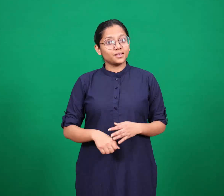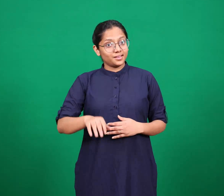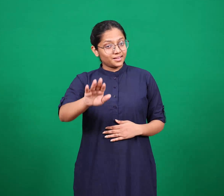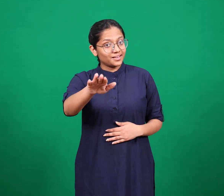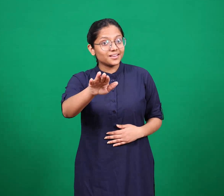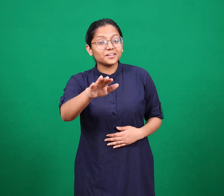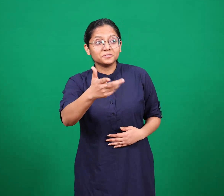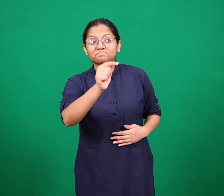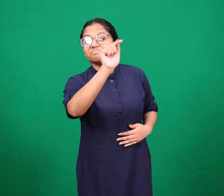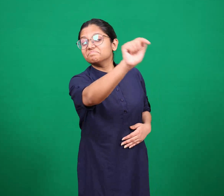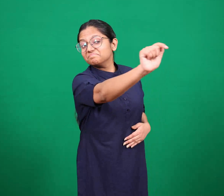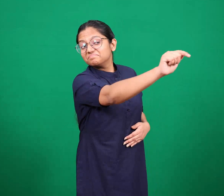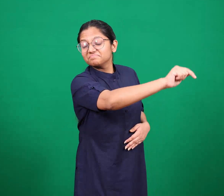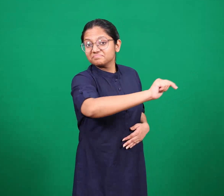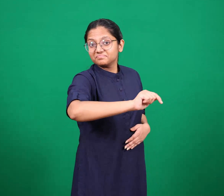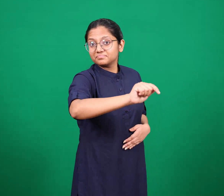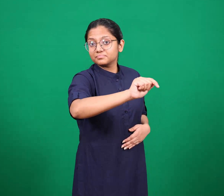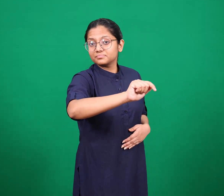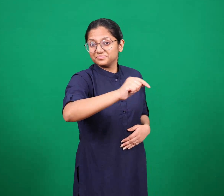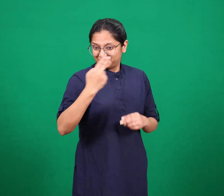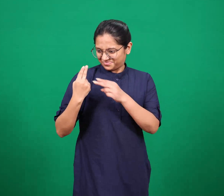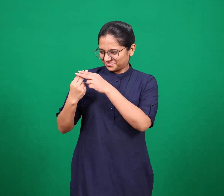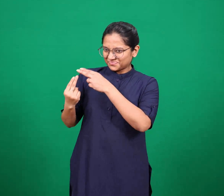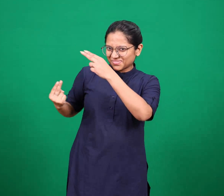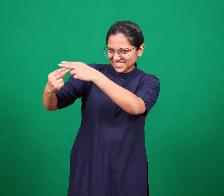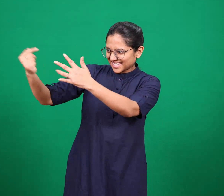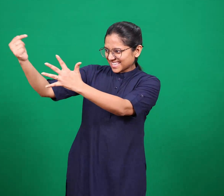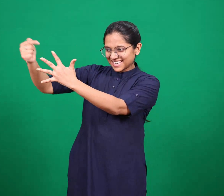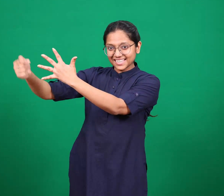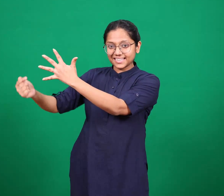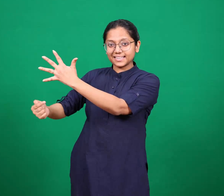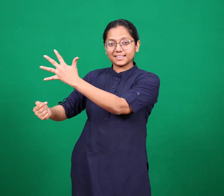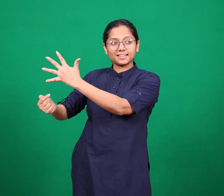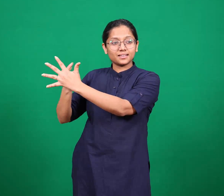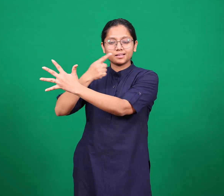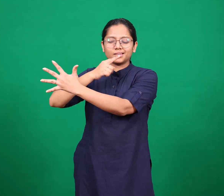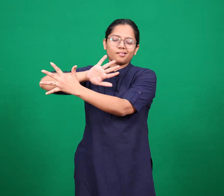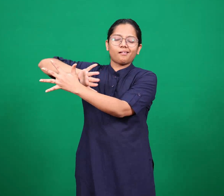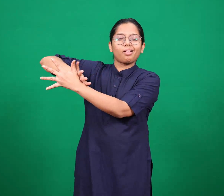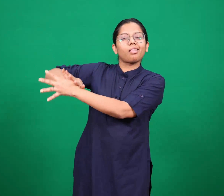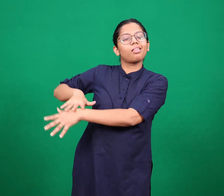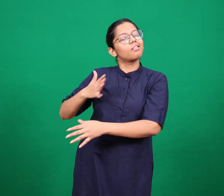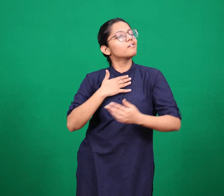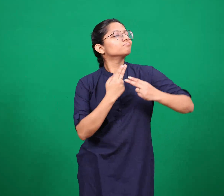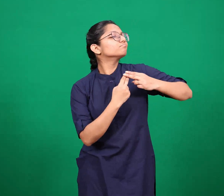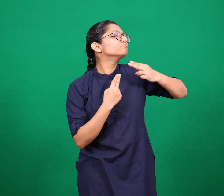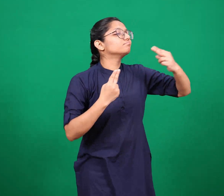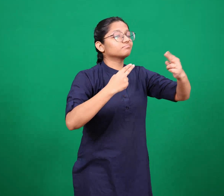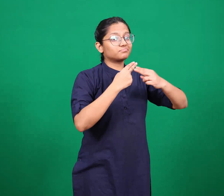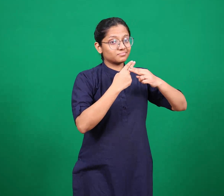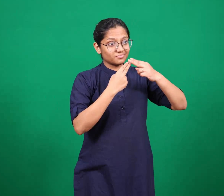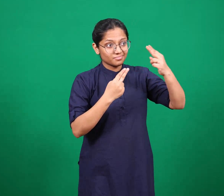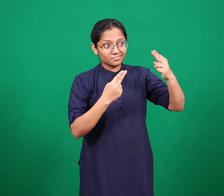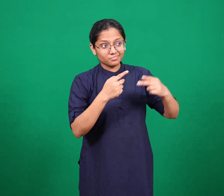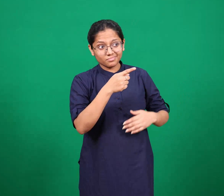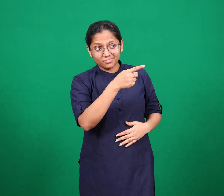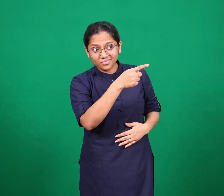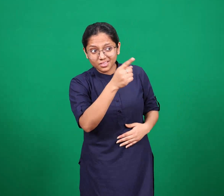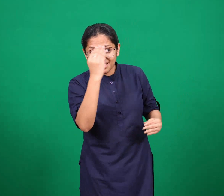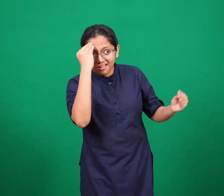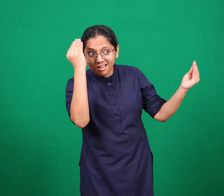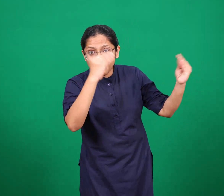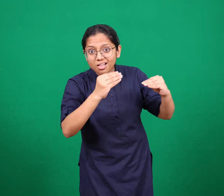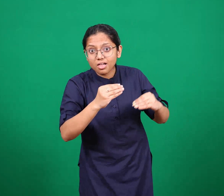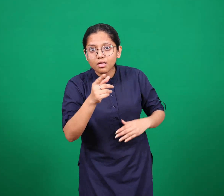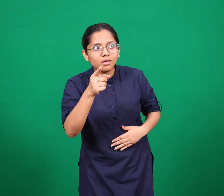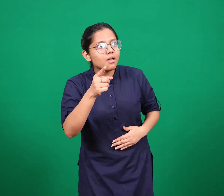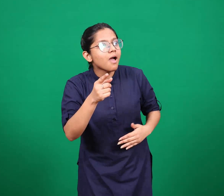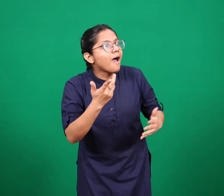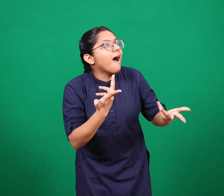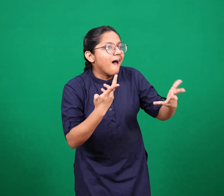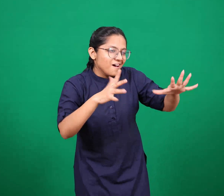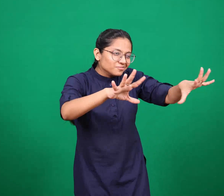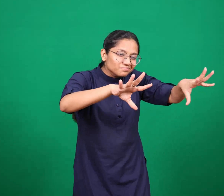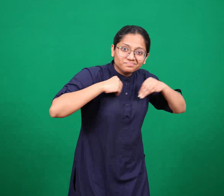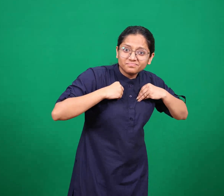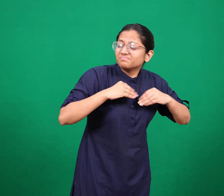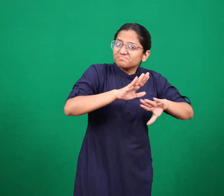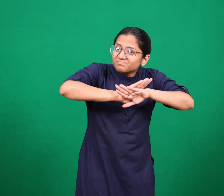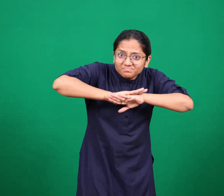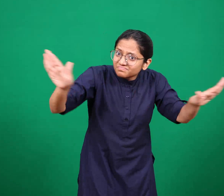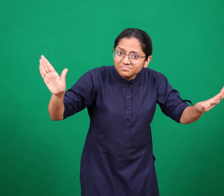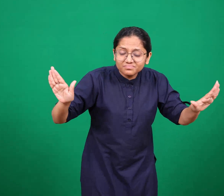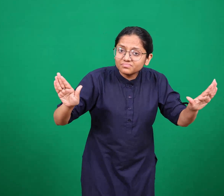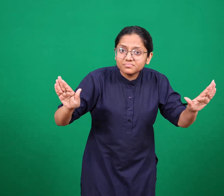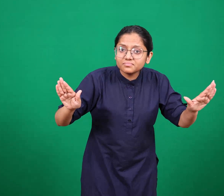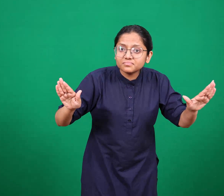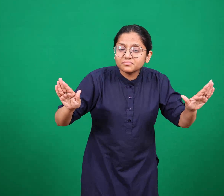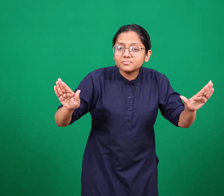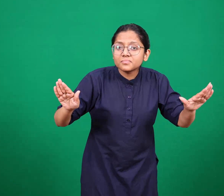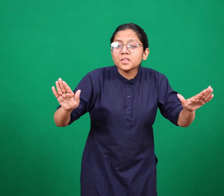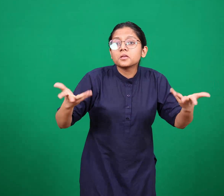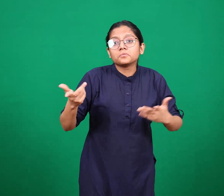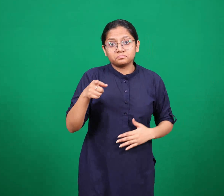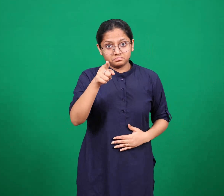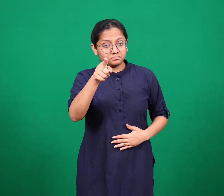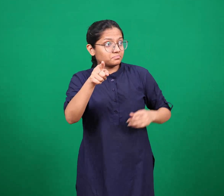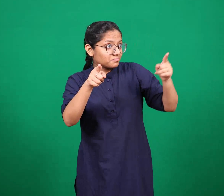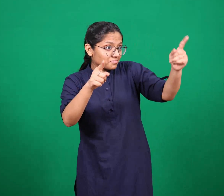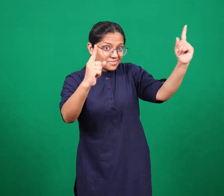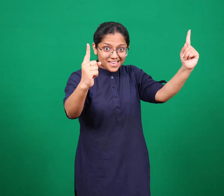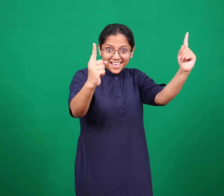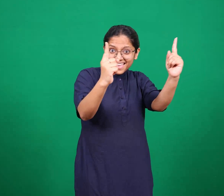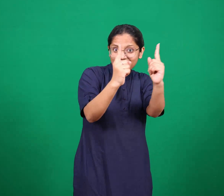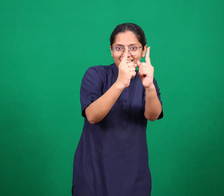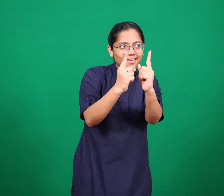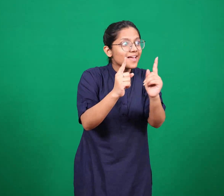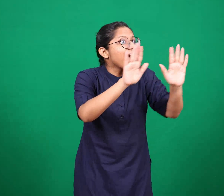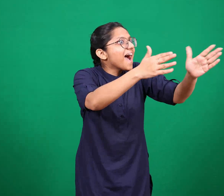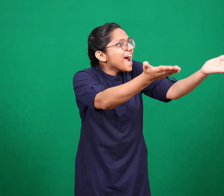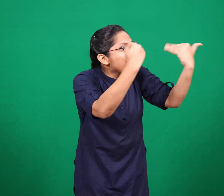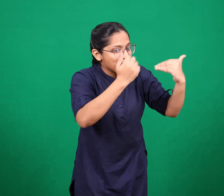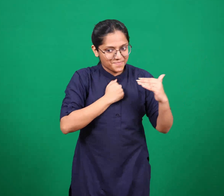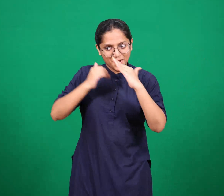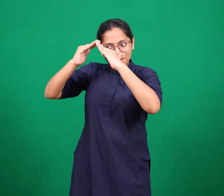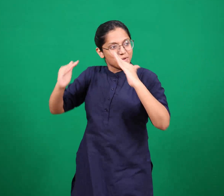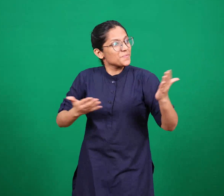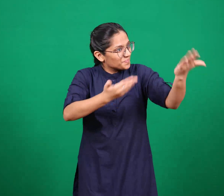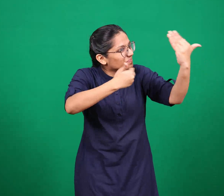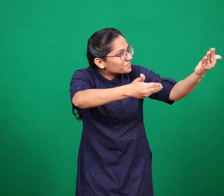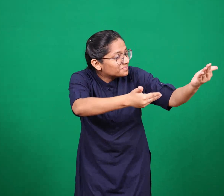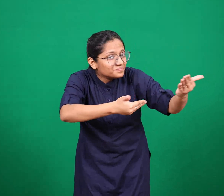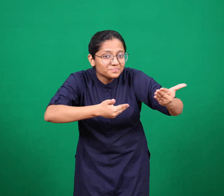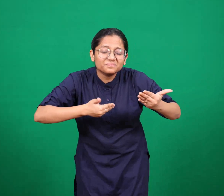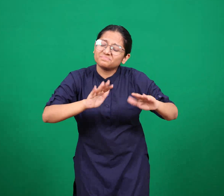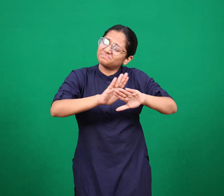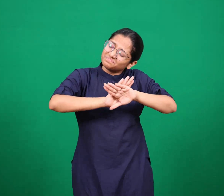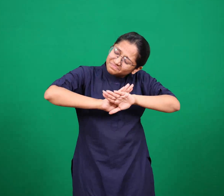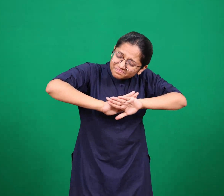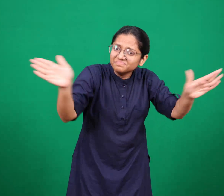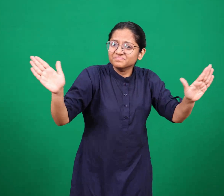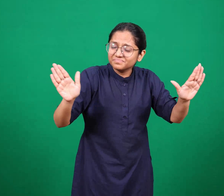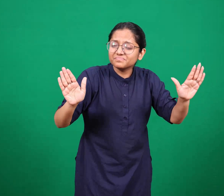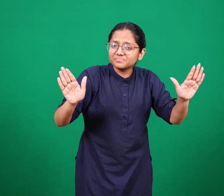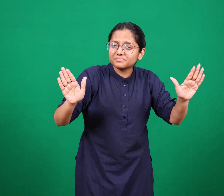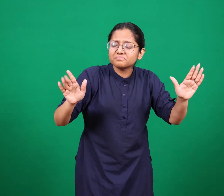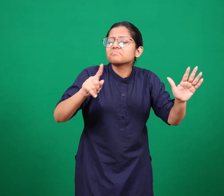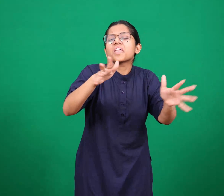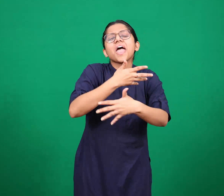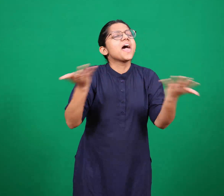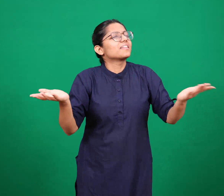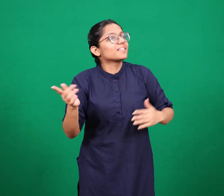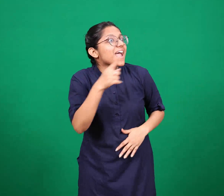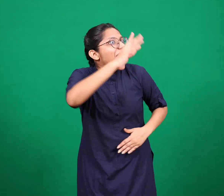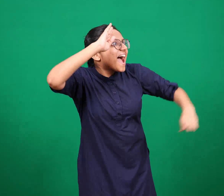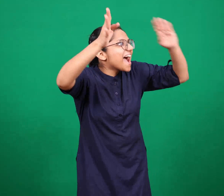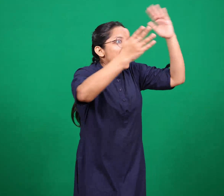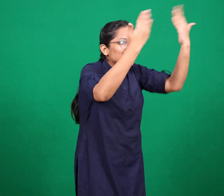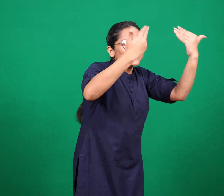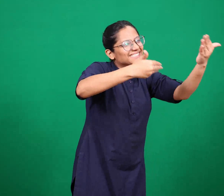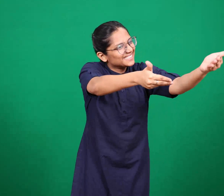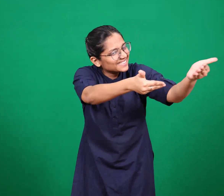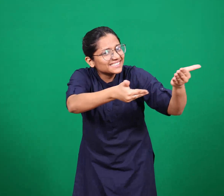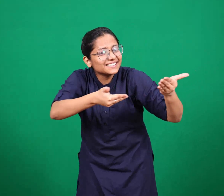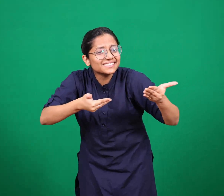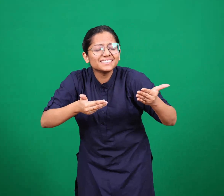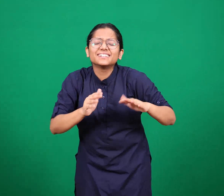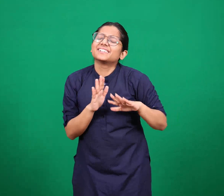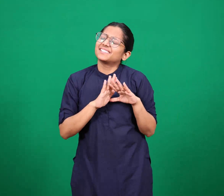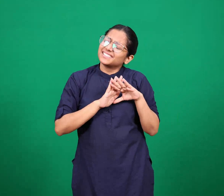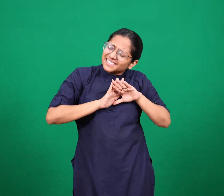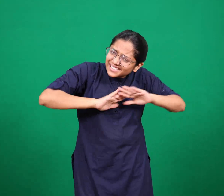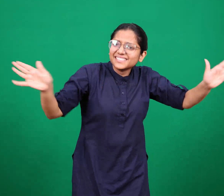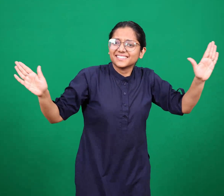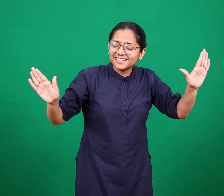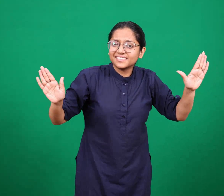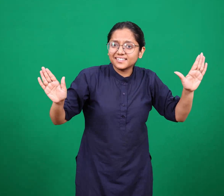If anyone comes to you but does not bring this teaching, do not receive him into your home or even greet him.